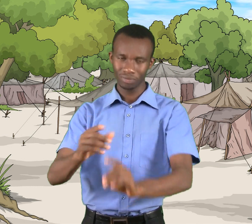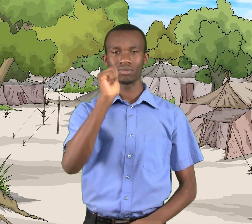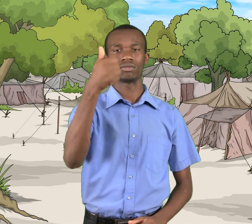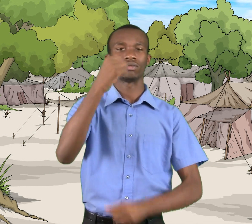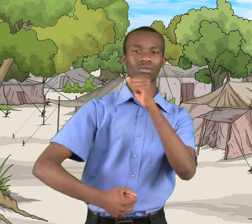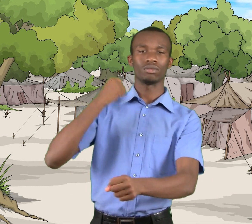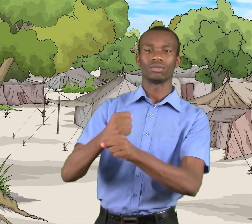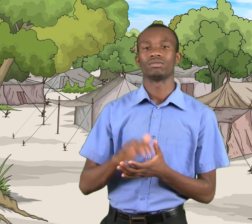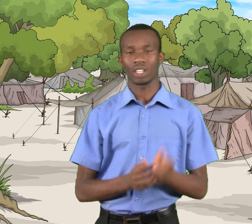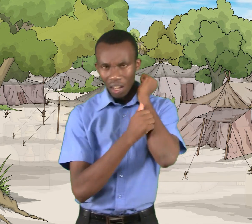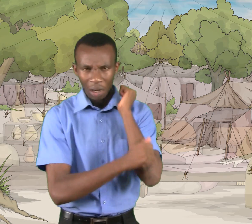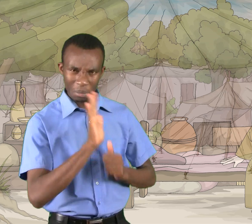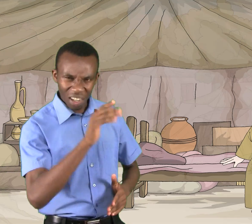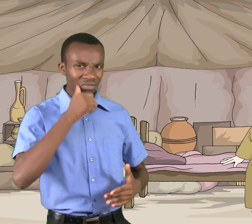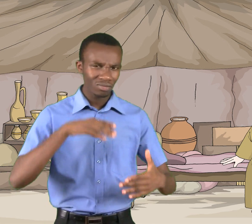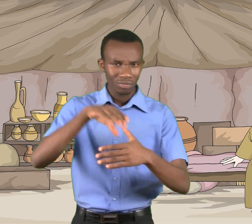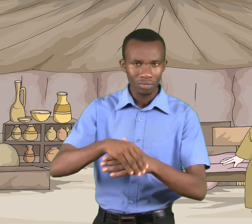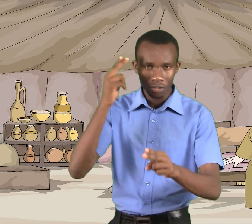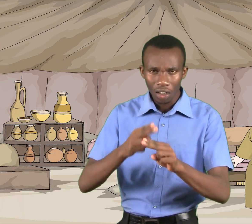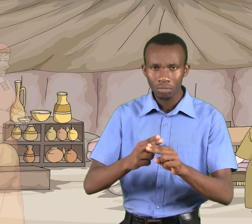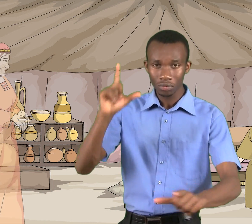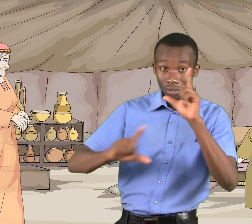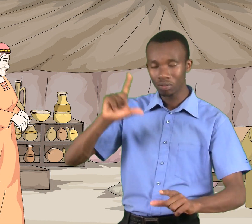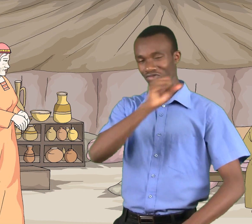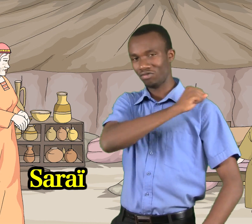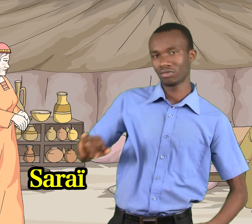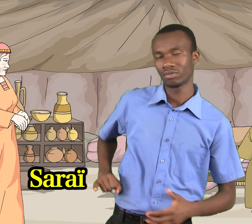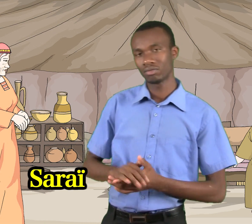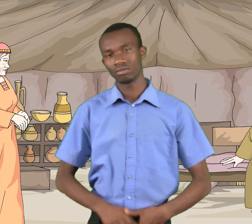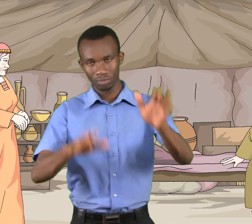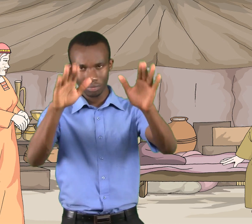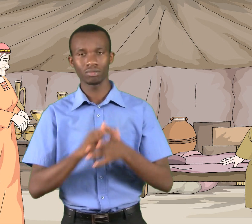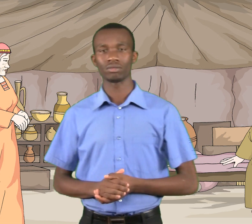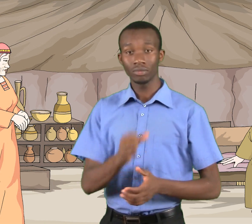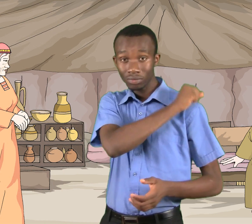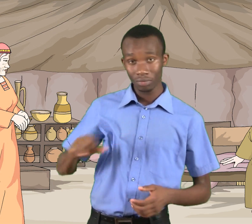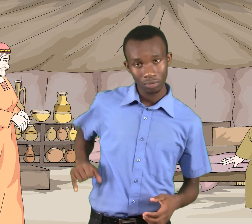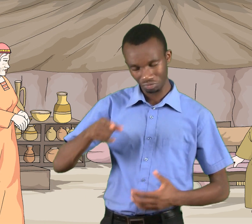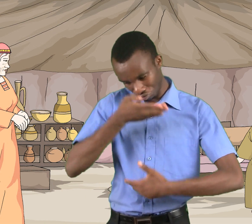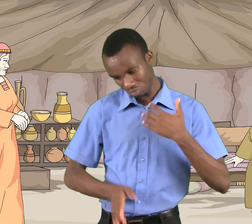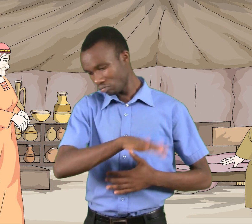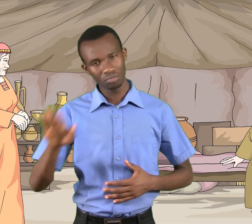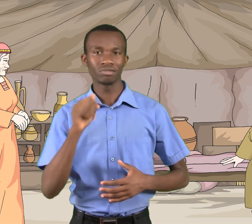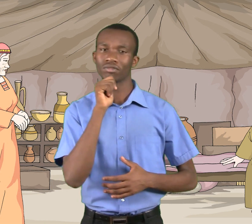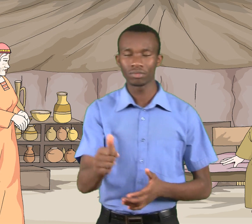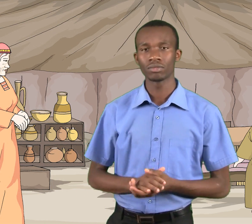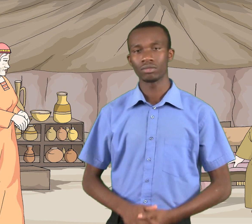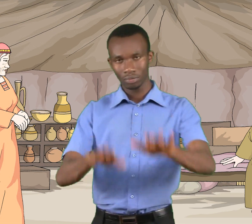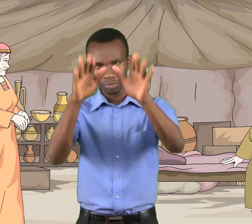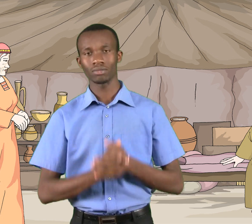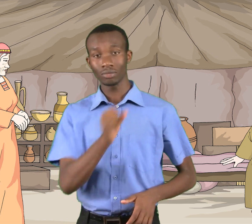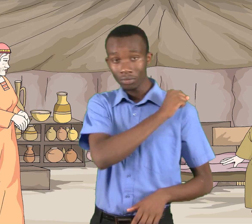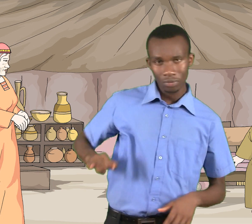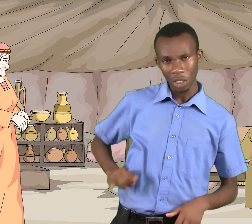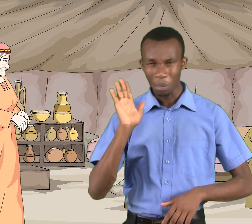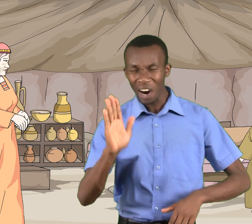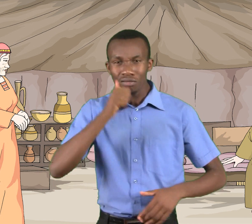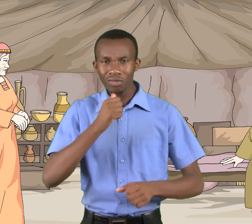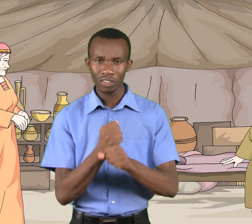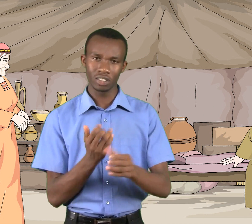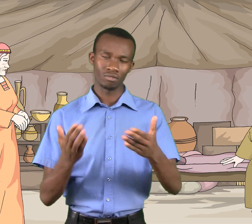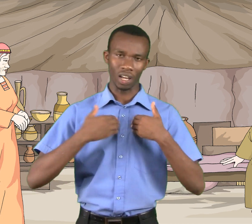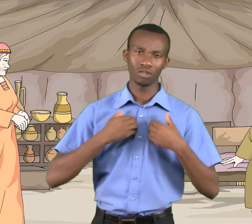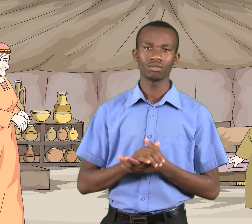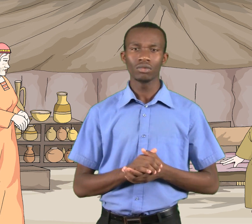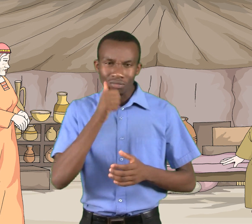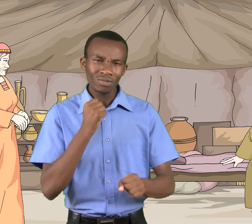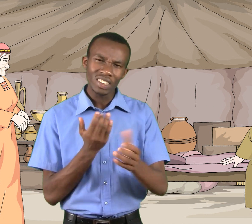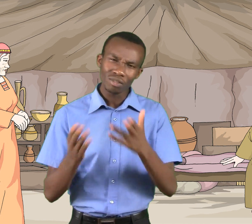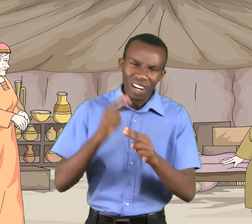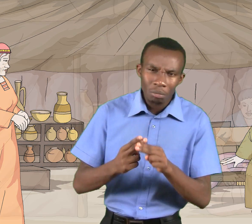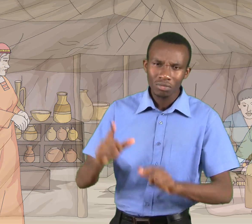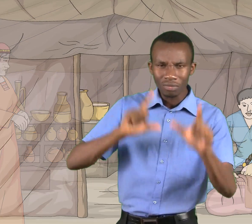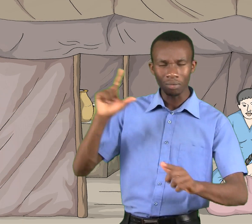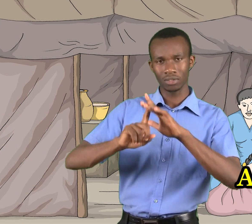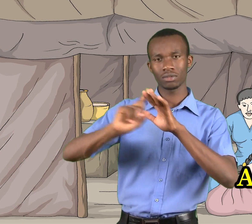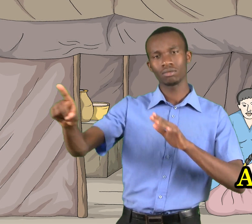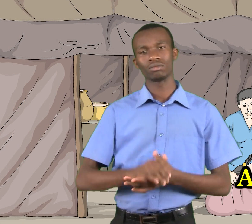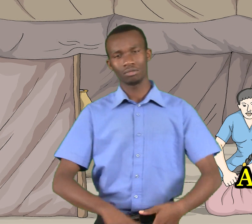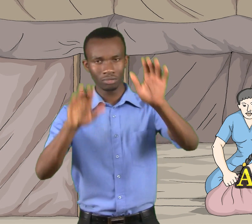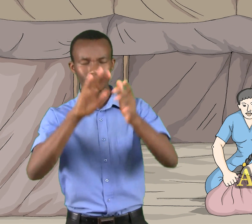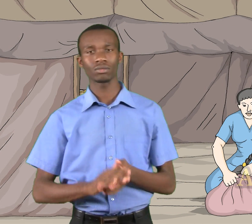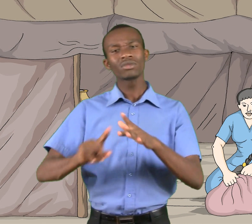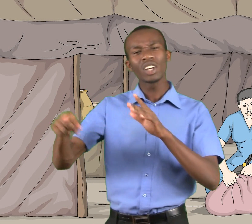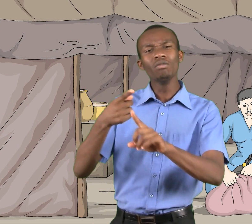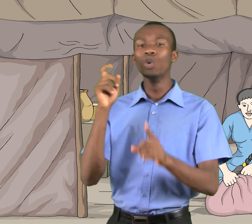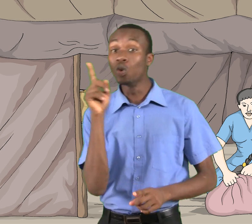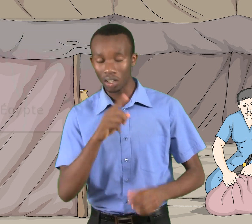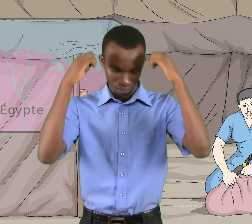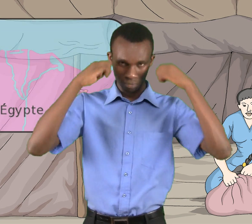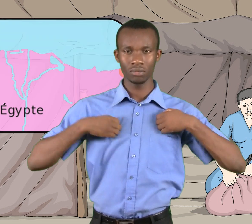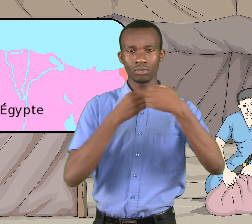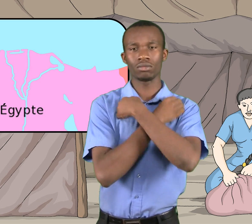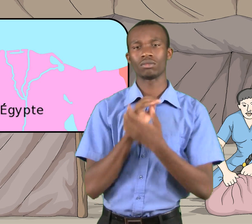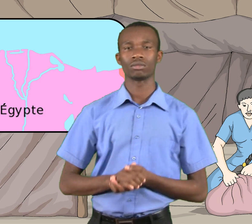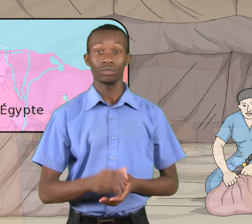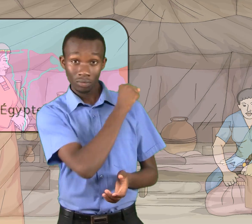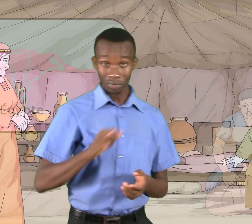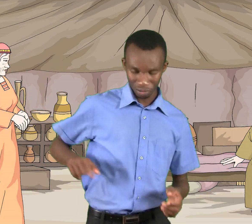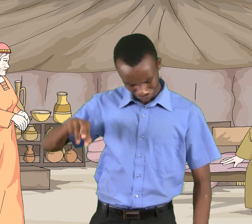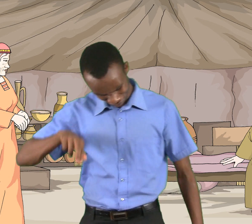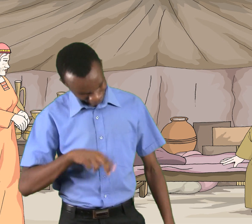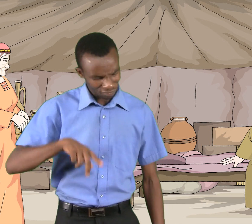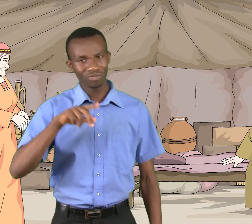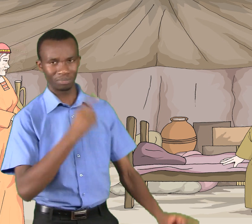Now Abram’s wife Sarai had borne him no children, but she had an Egyptian maidservant named Hagar.